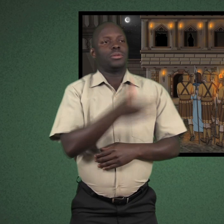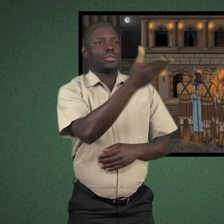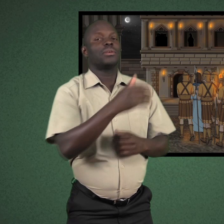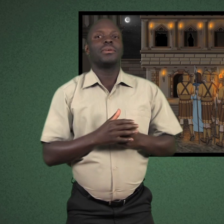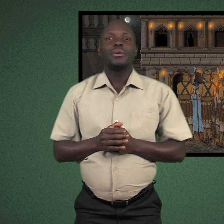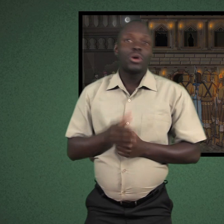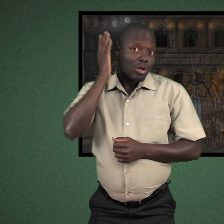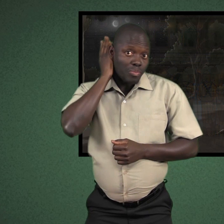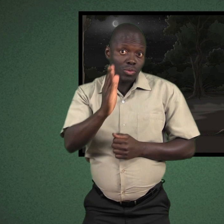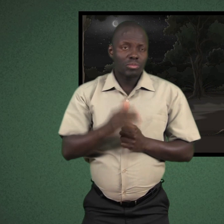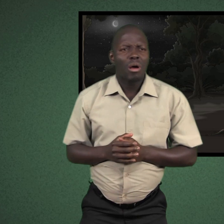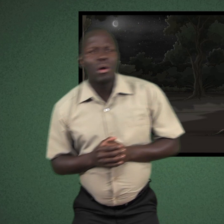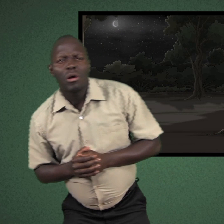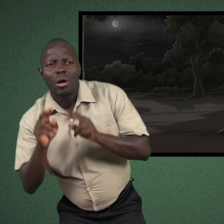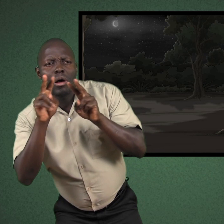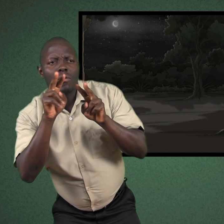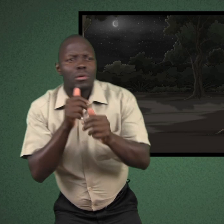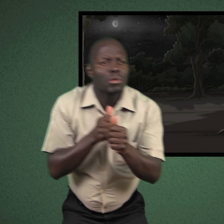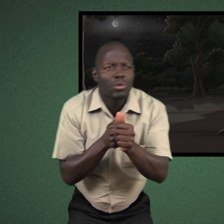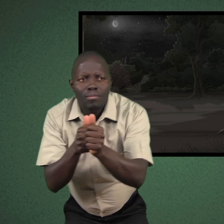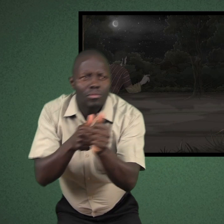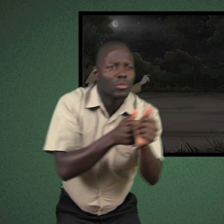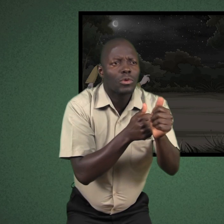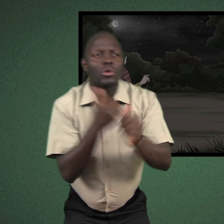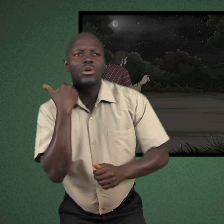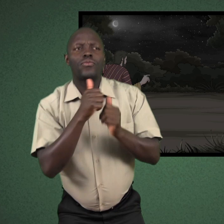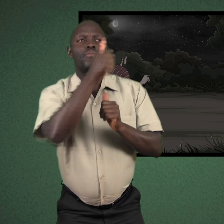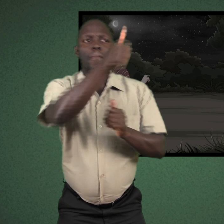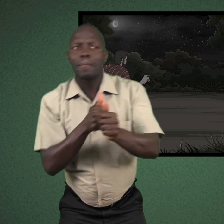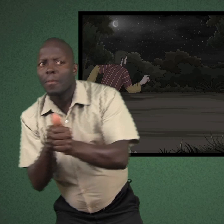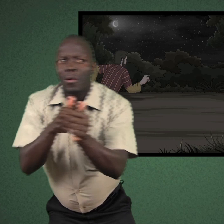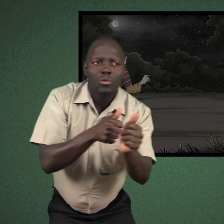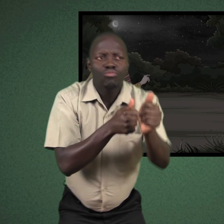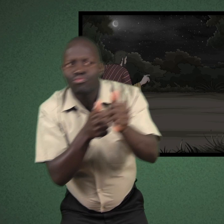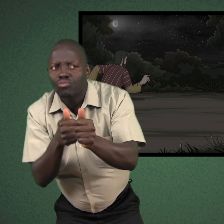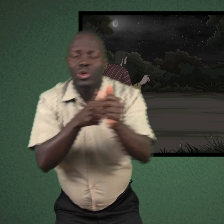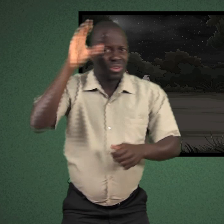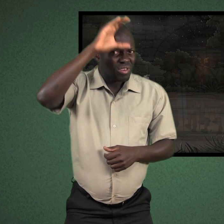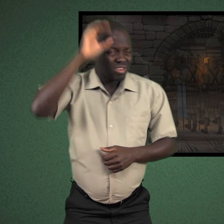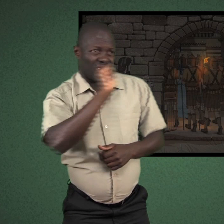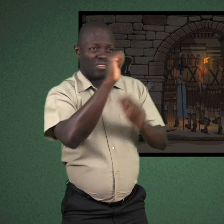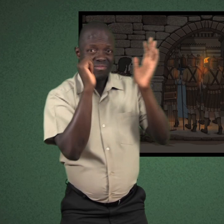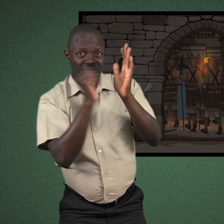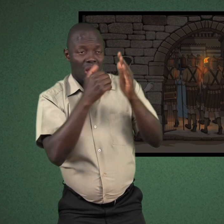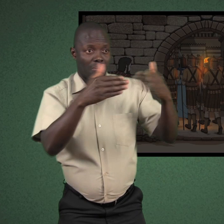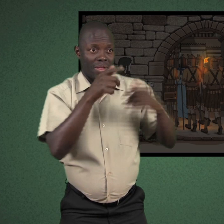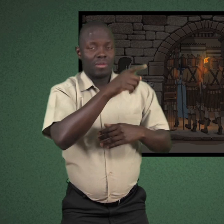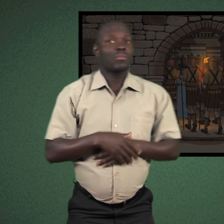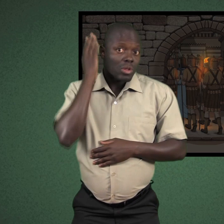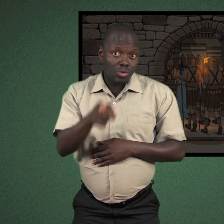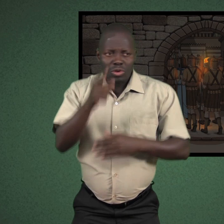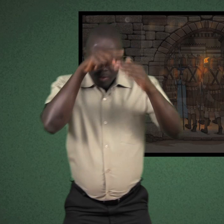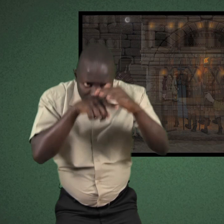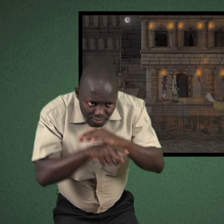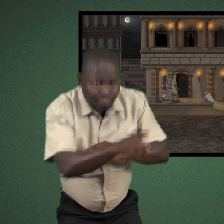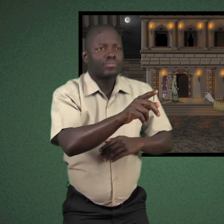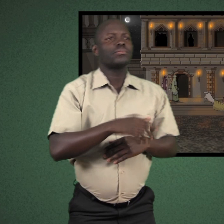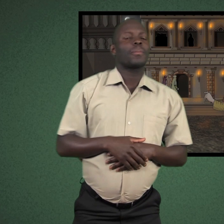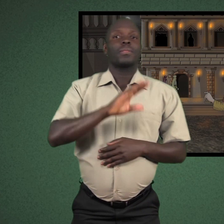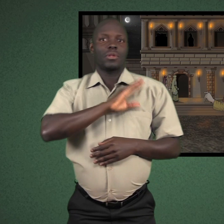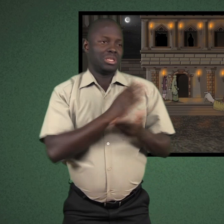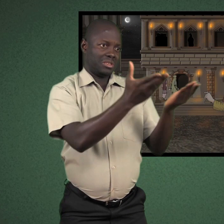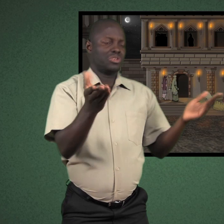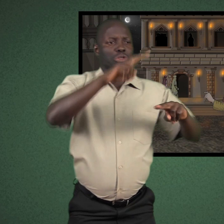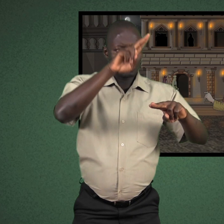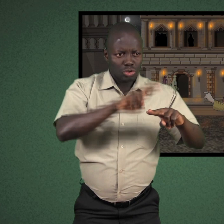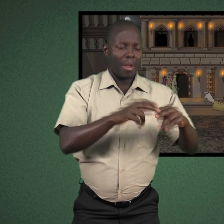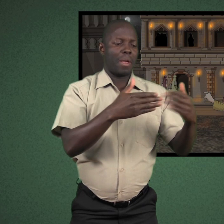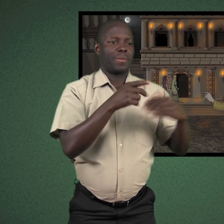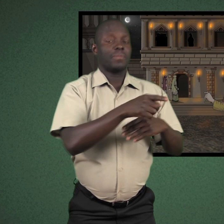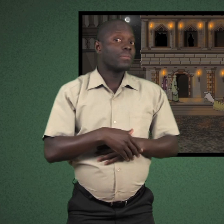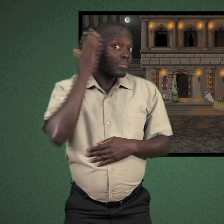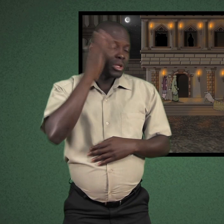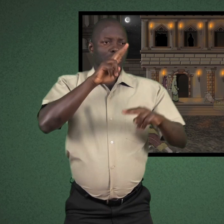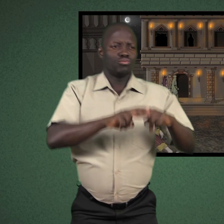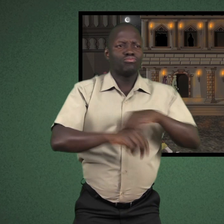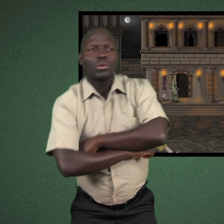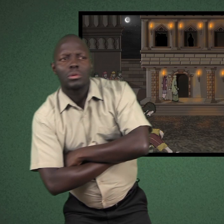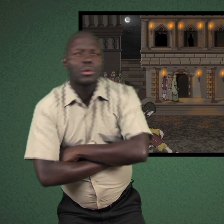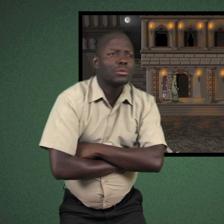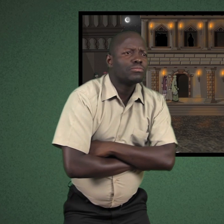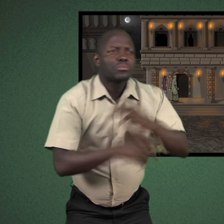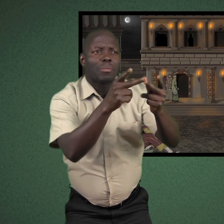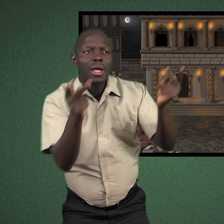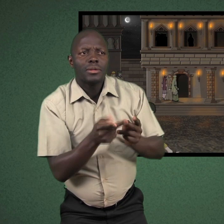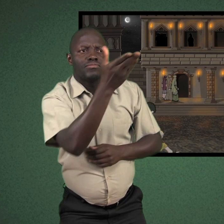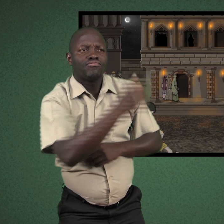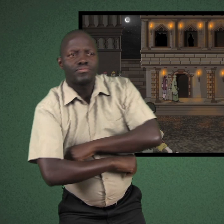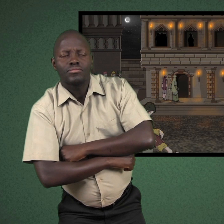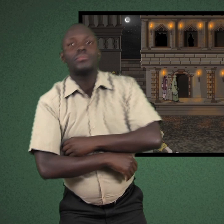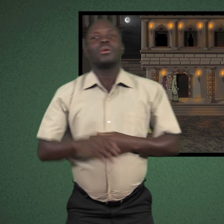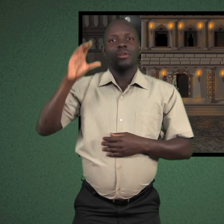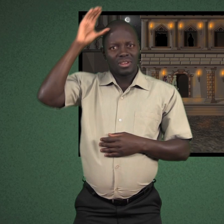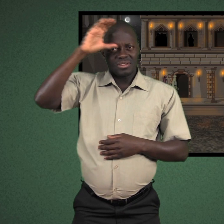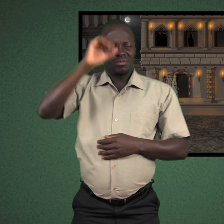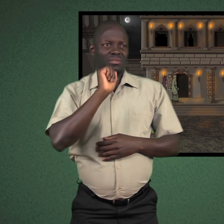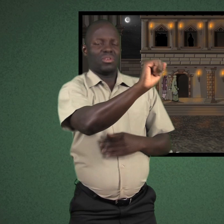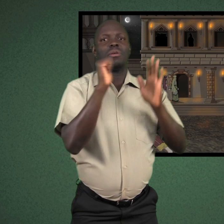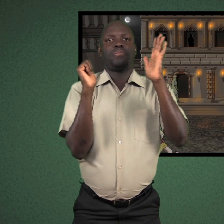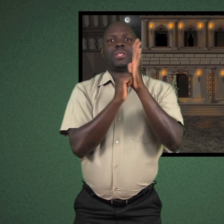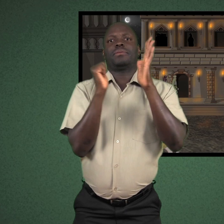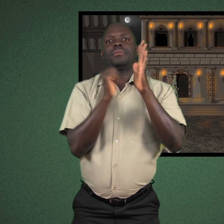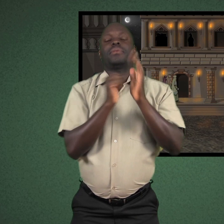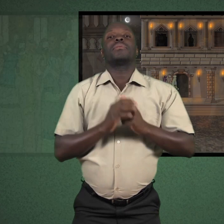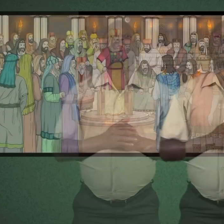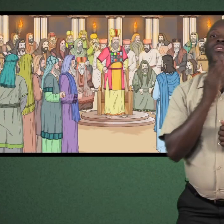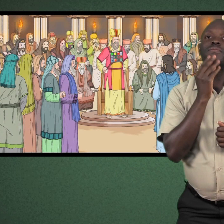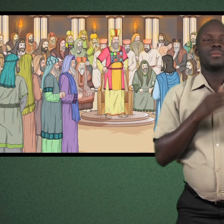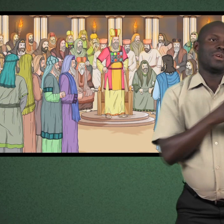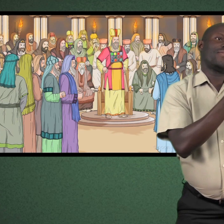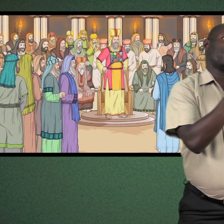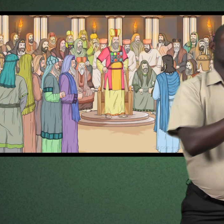But Peter followed Him at a distance, right up to the courtyard of the high priest. And he went in and sat down with the guards to see the outcome.